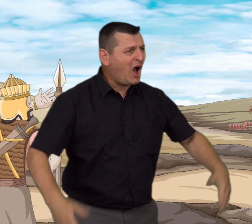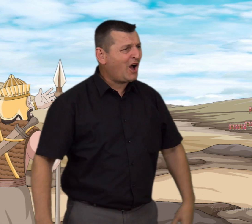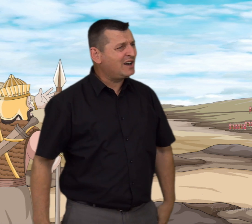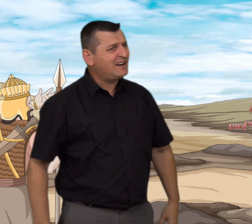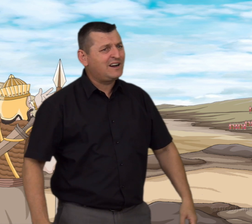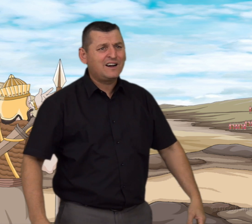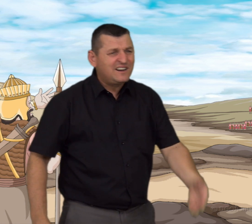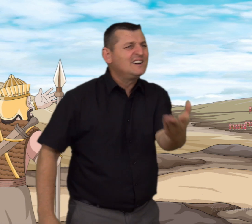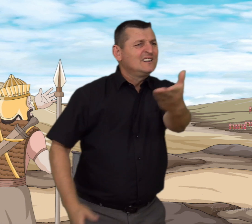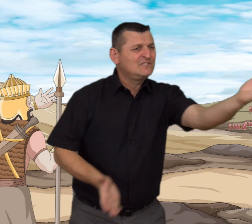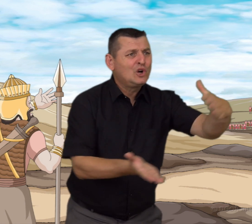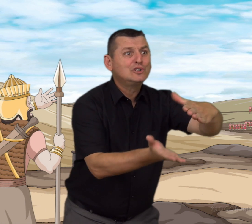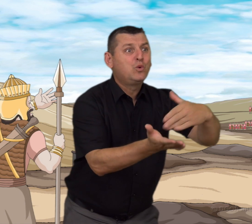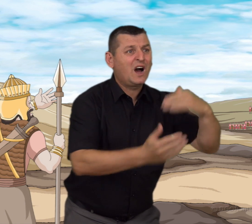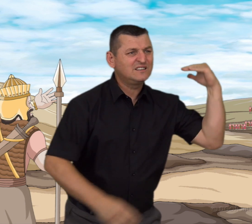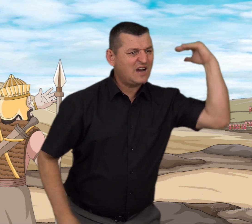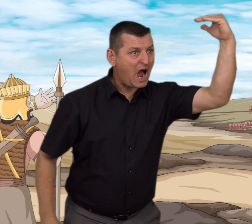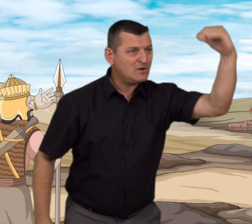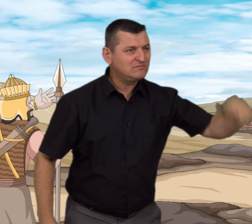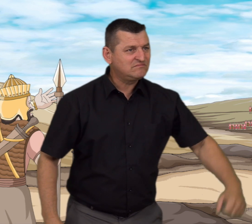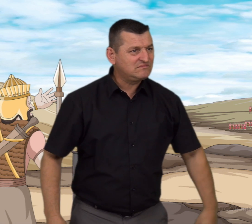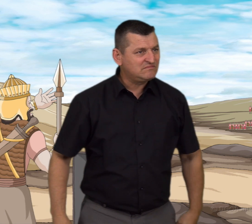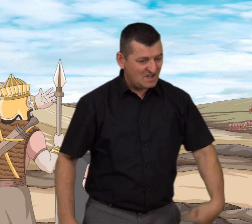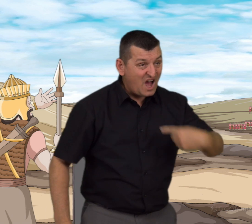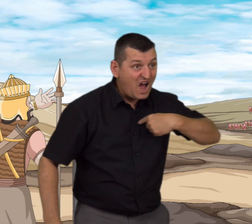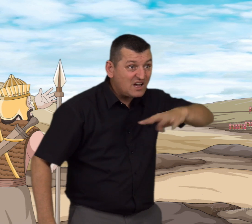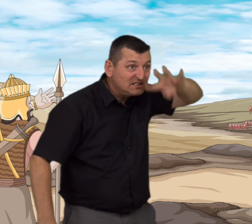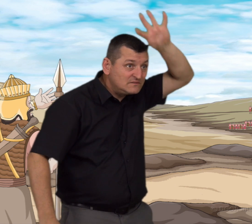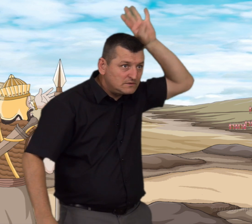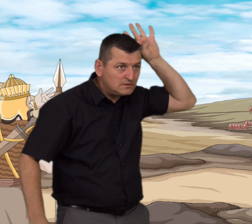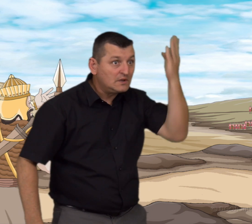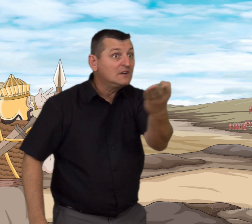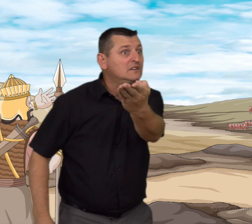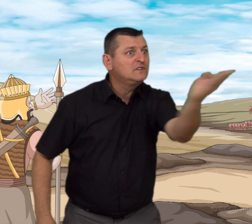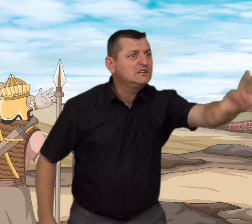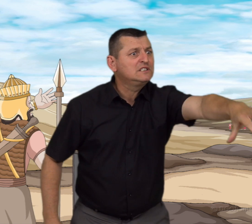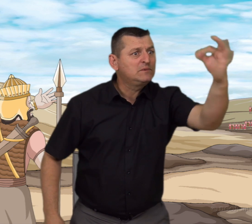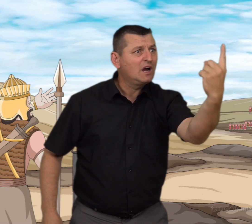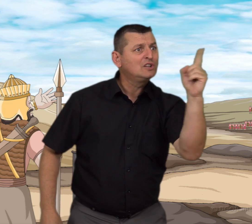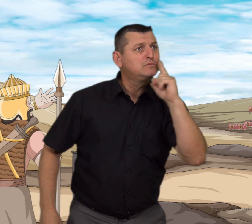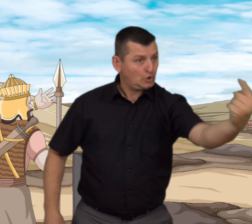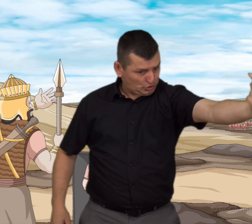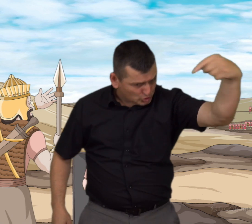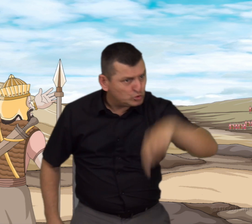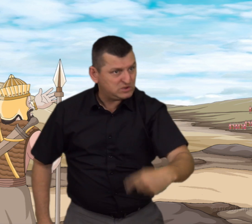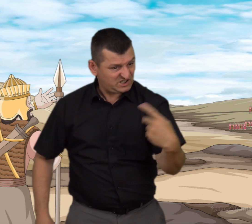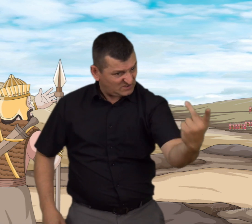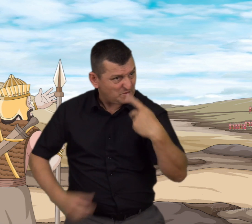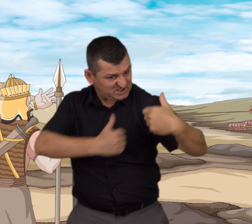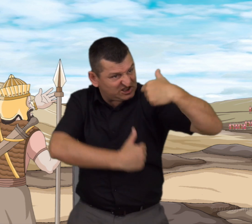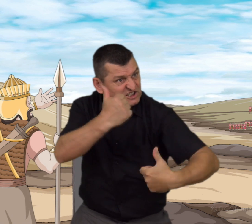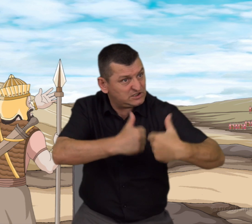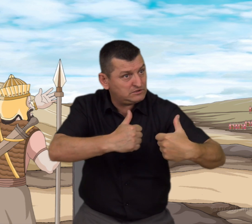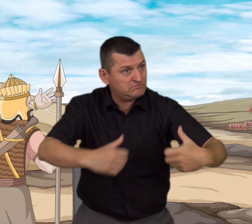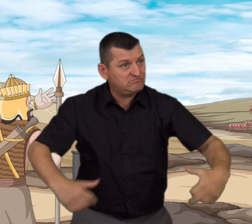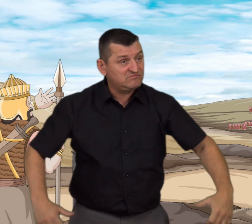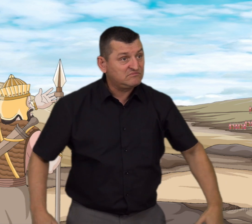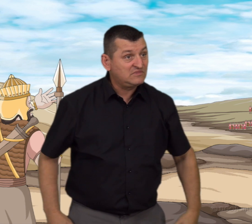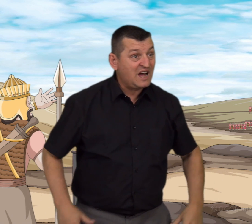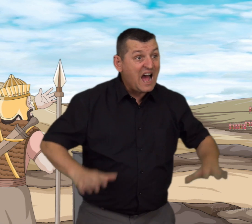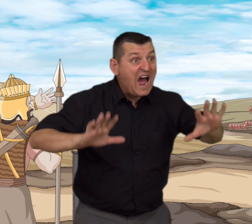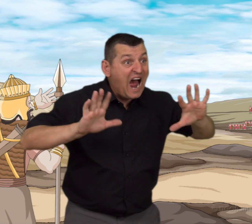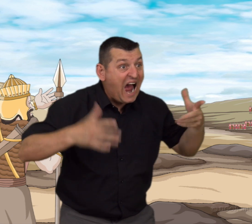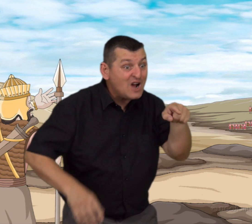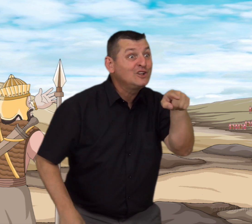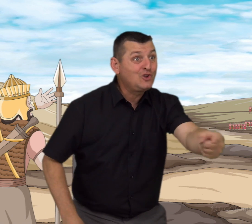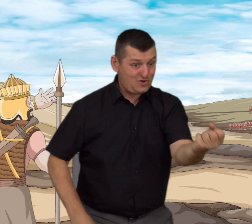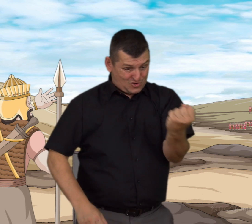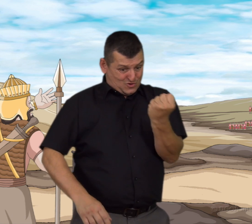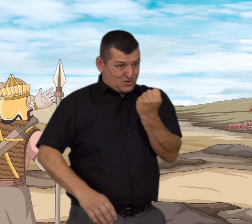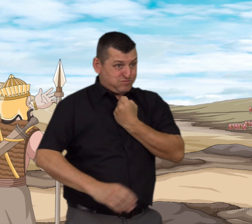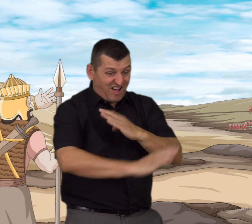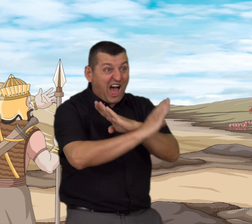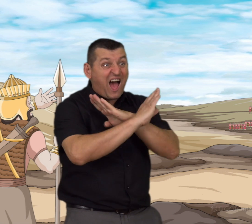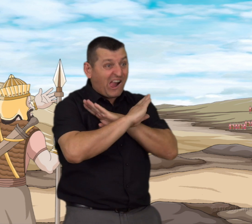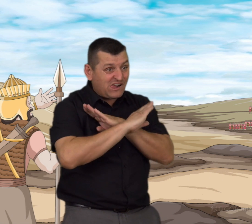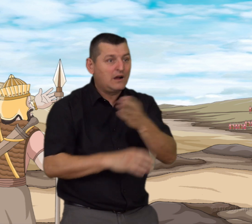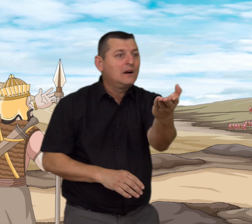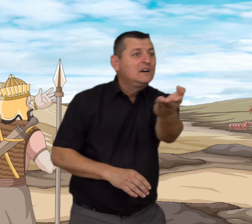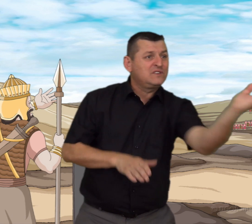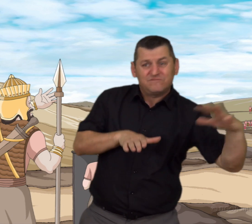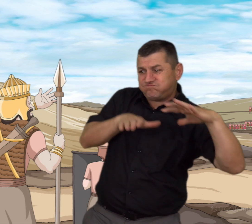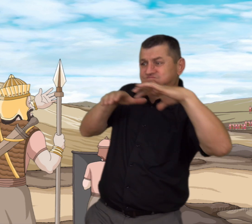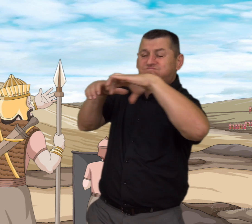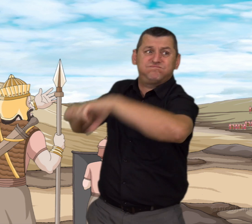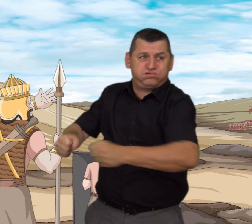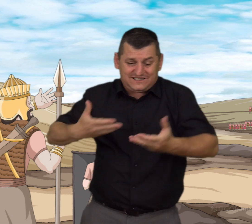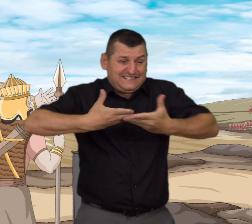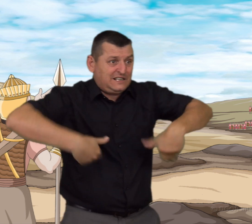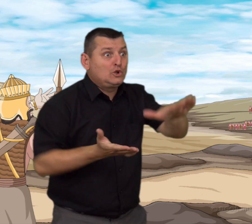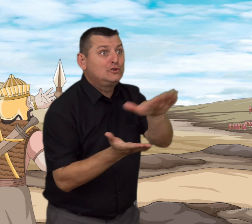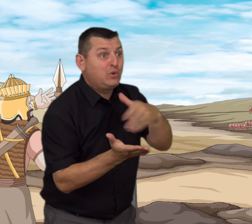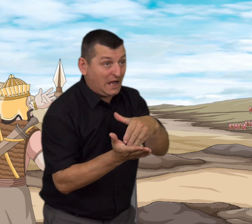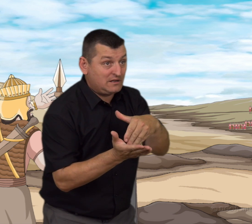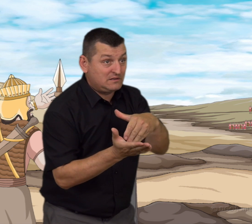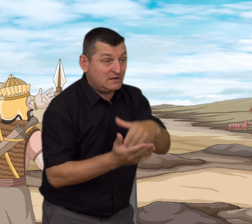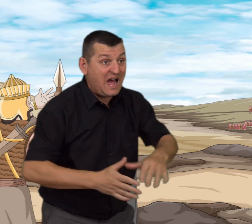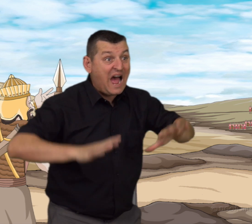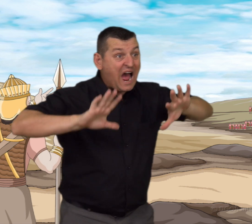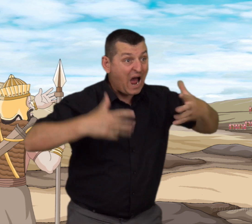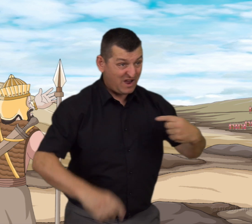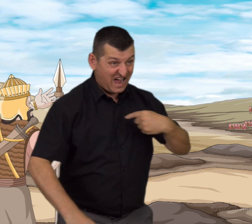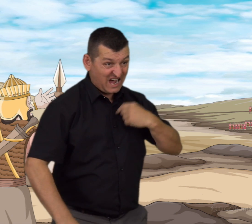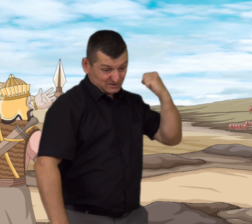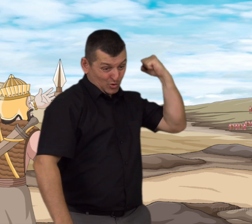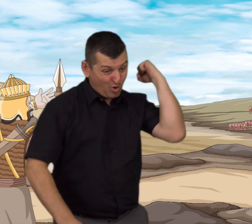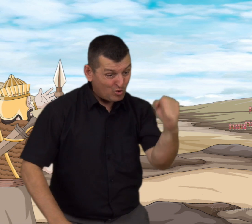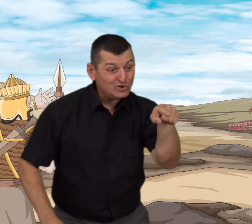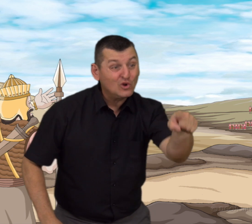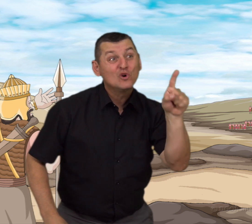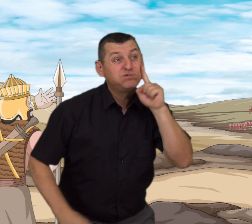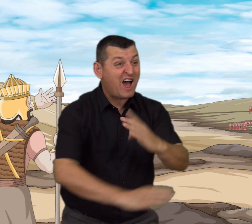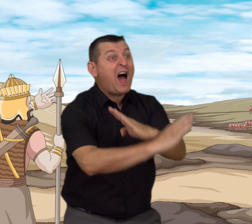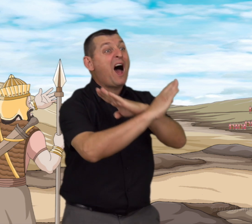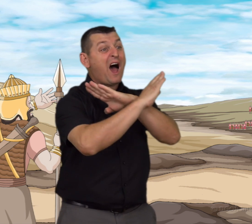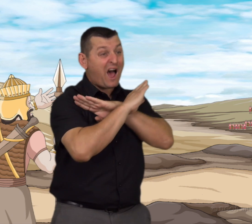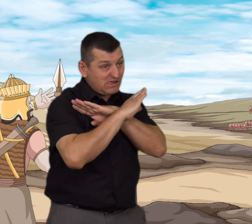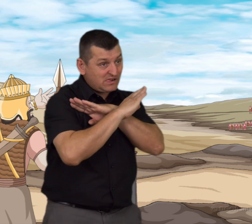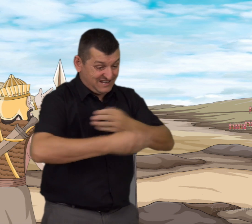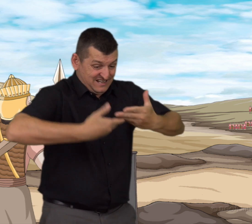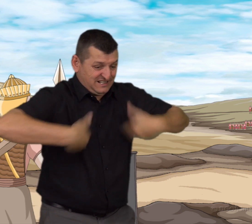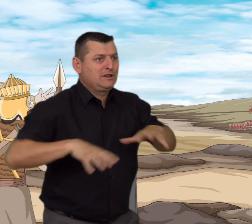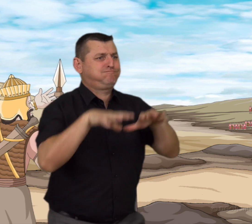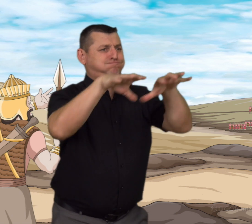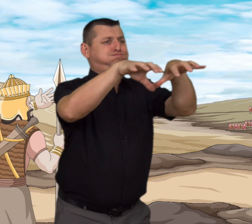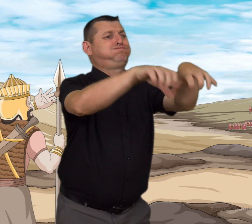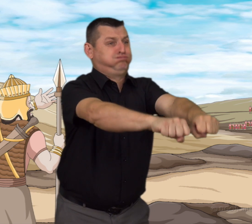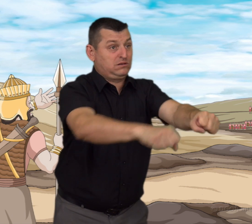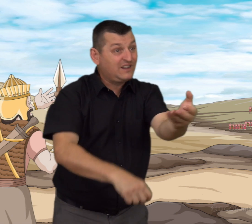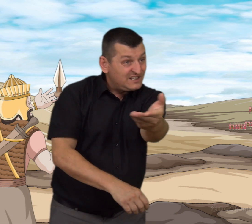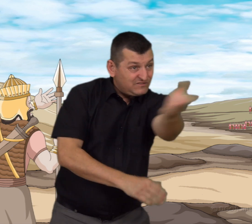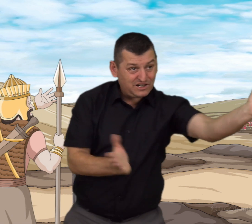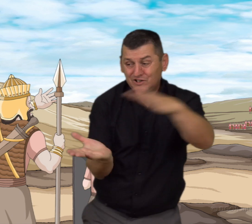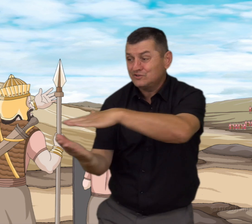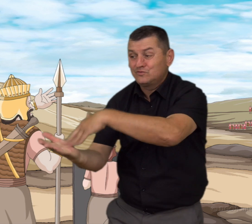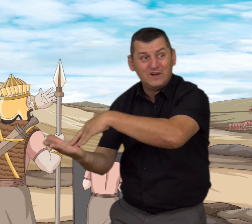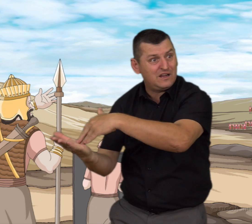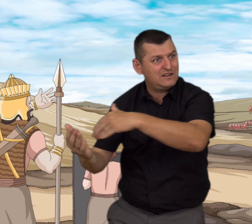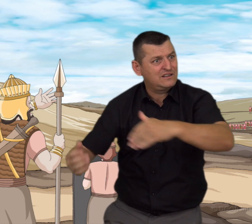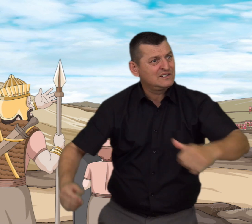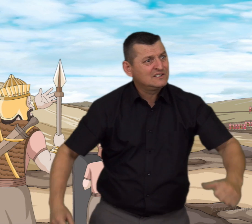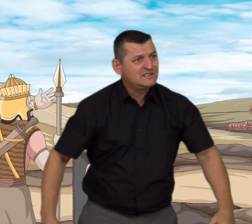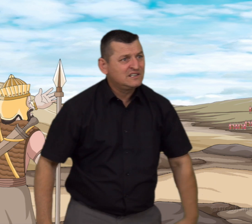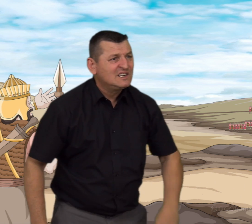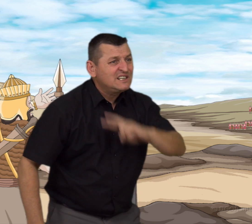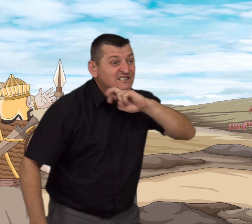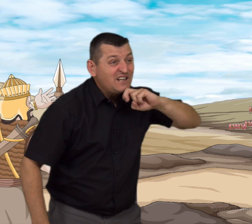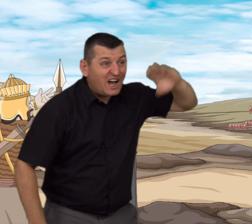Choose one of your men and have him come down against me. If he is able to fight me and kill me, then we will be your servants.